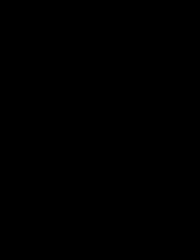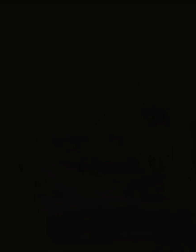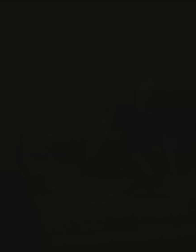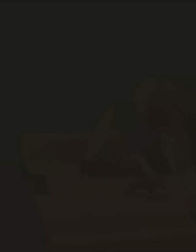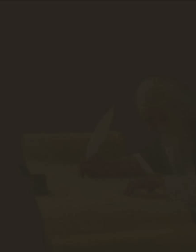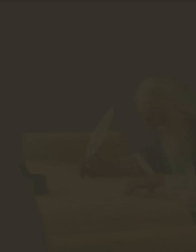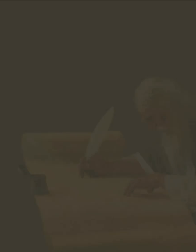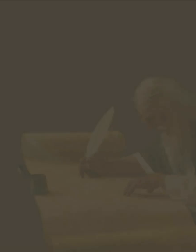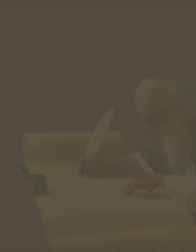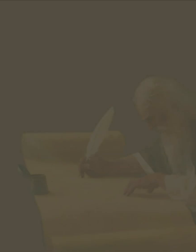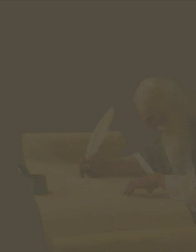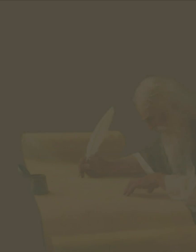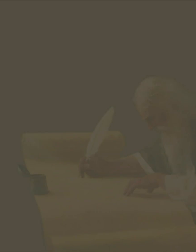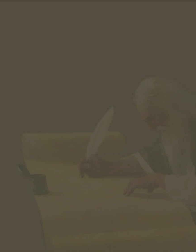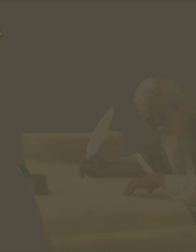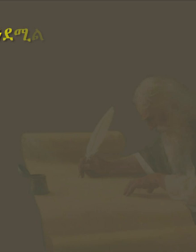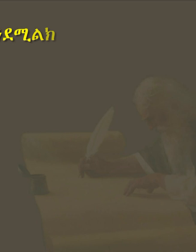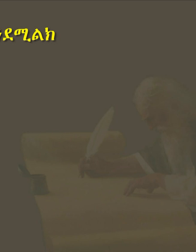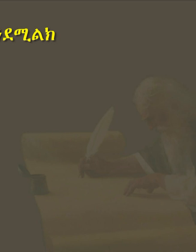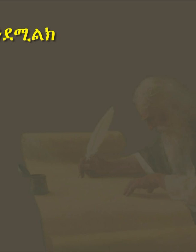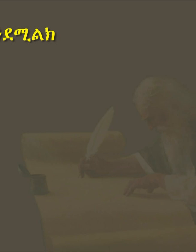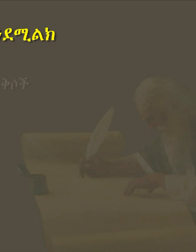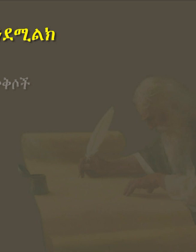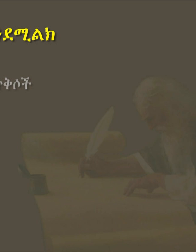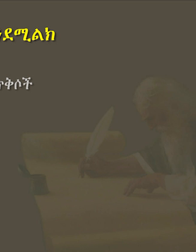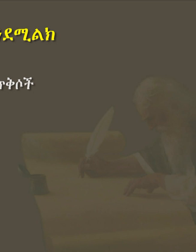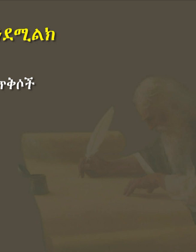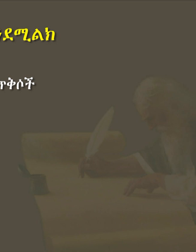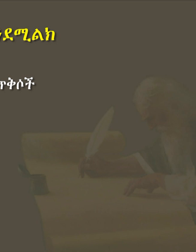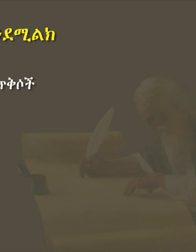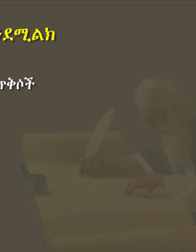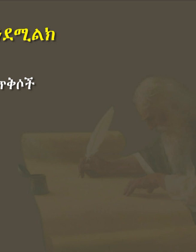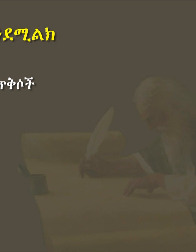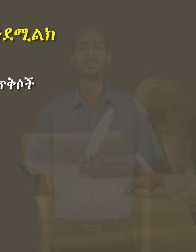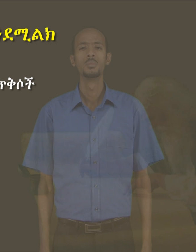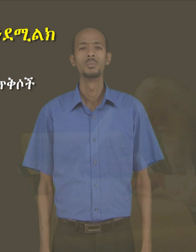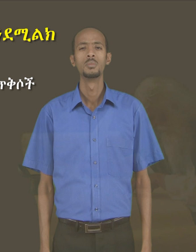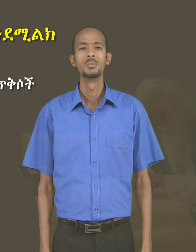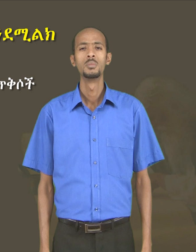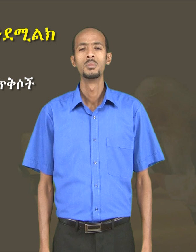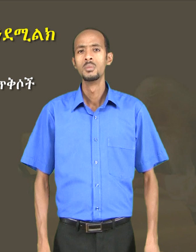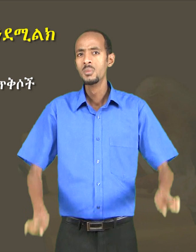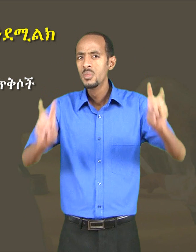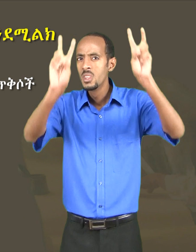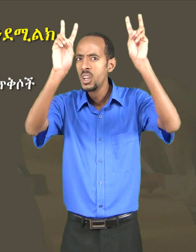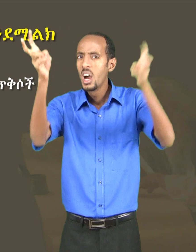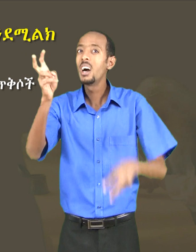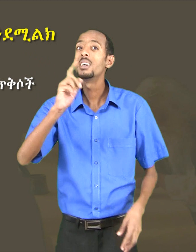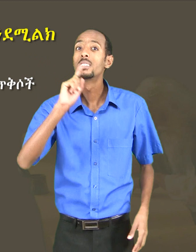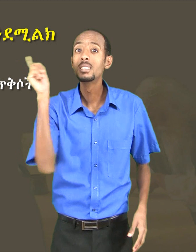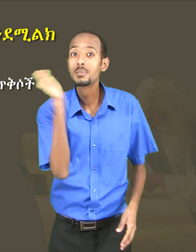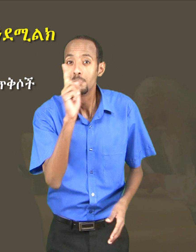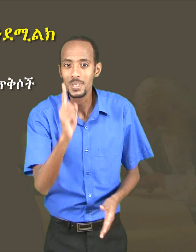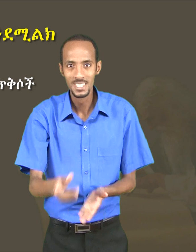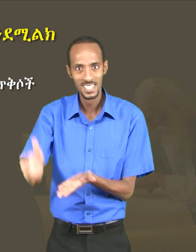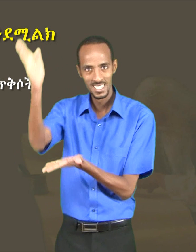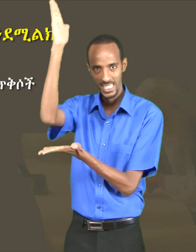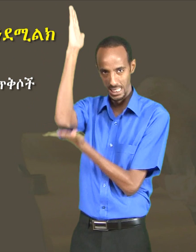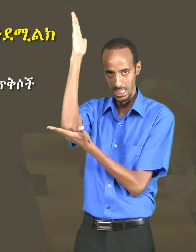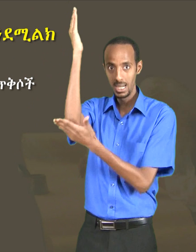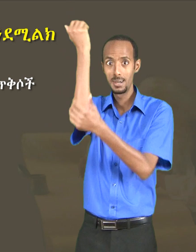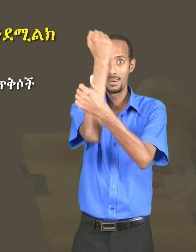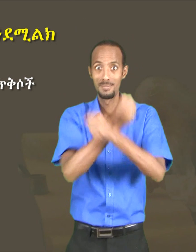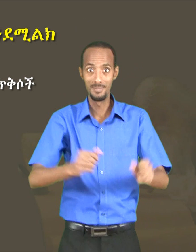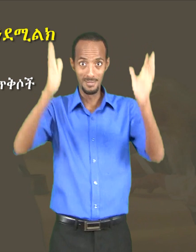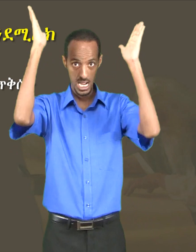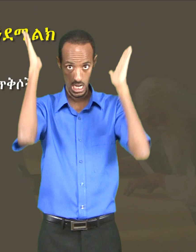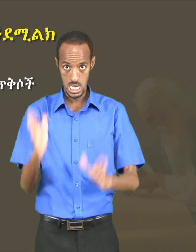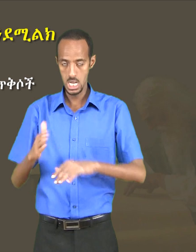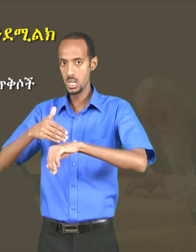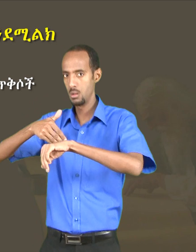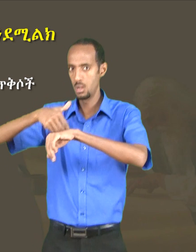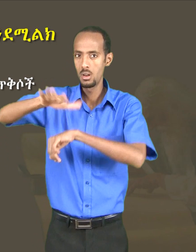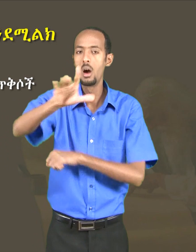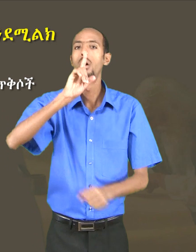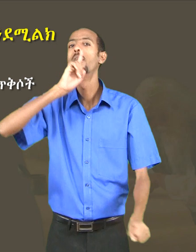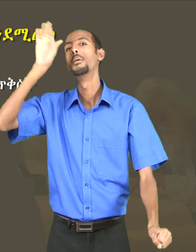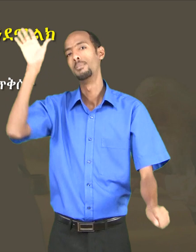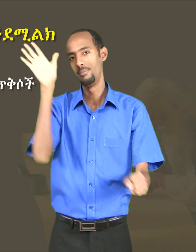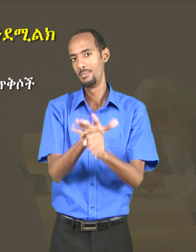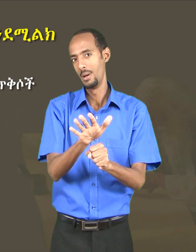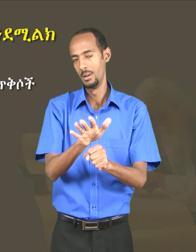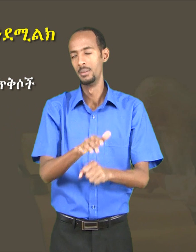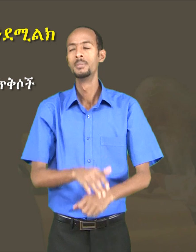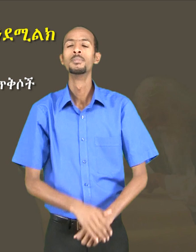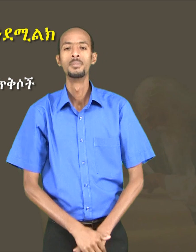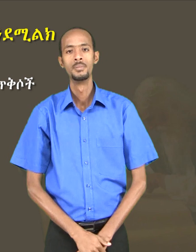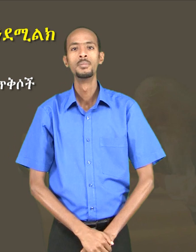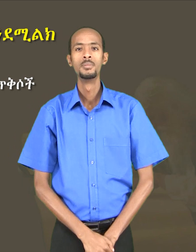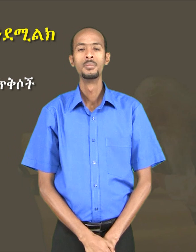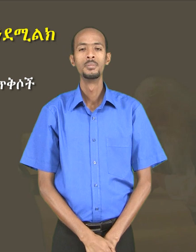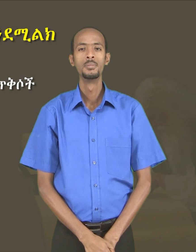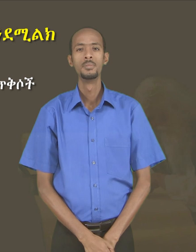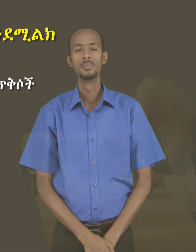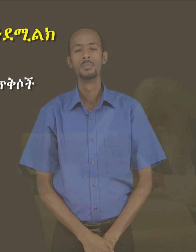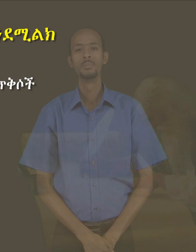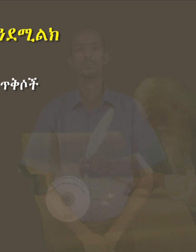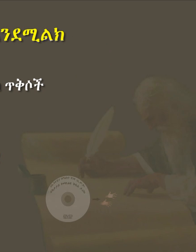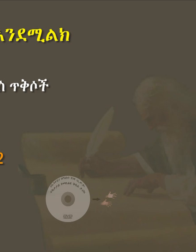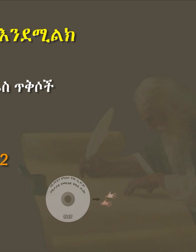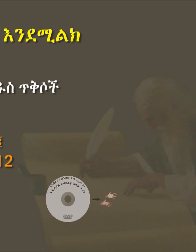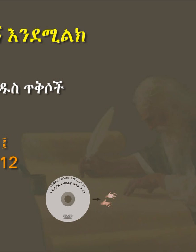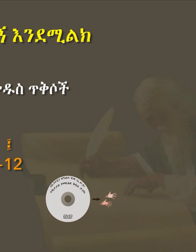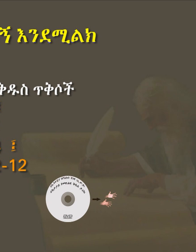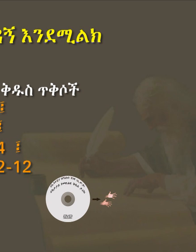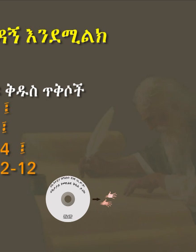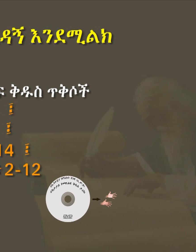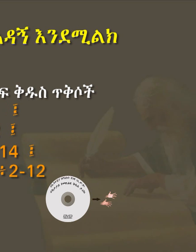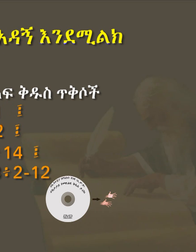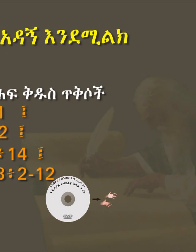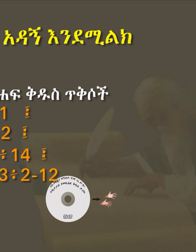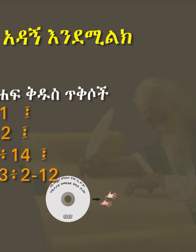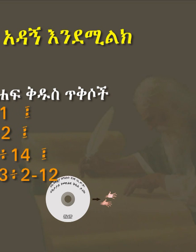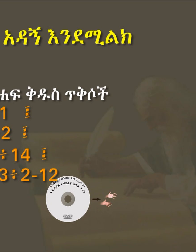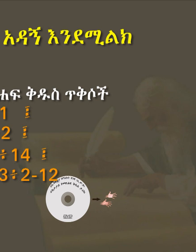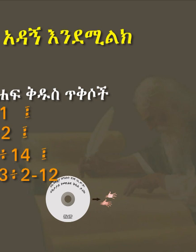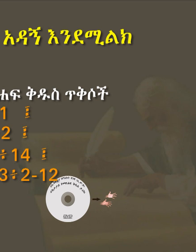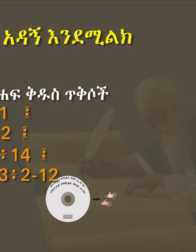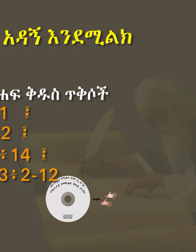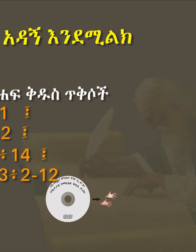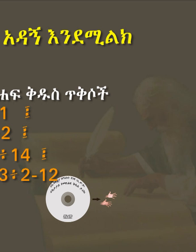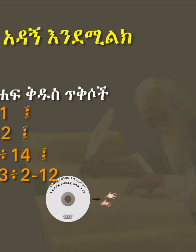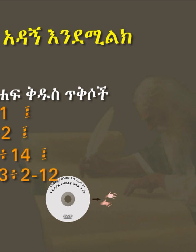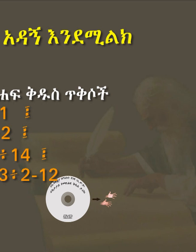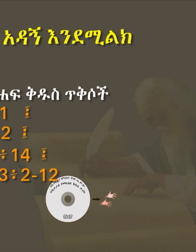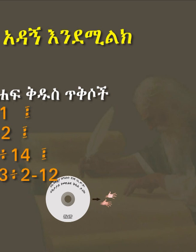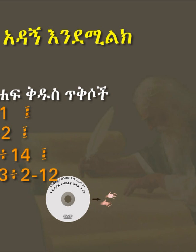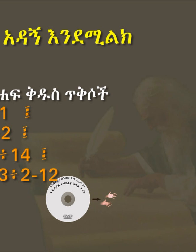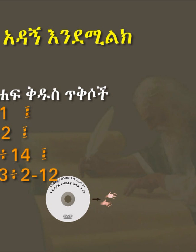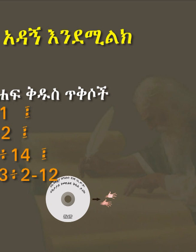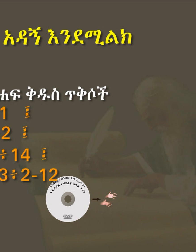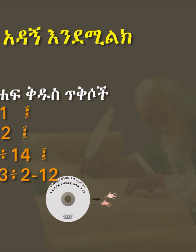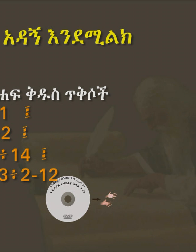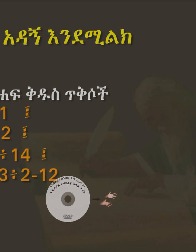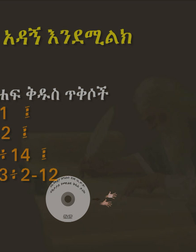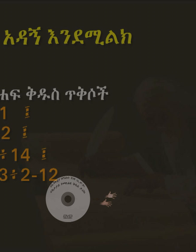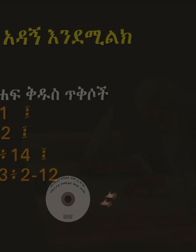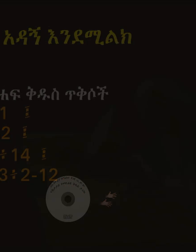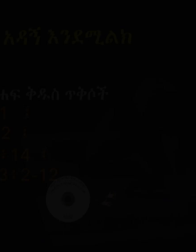God promises a saviour